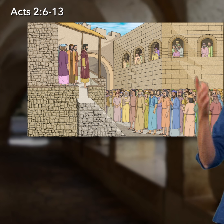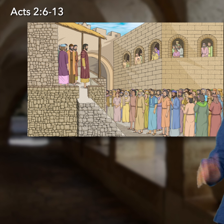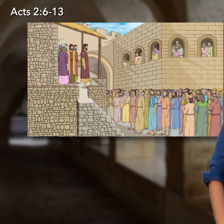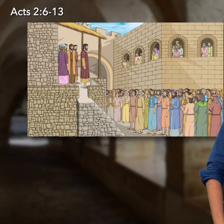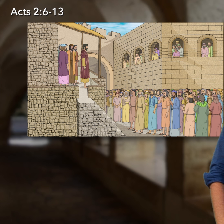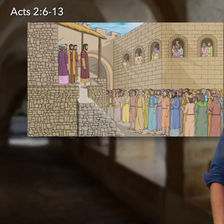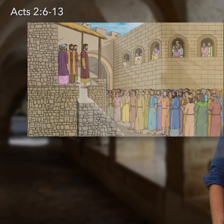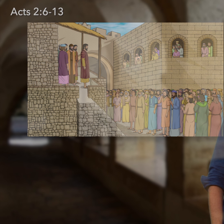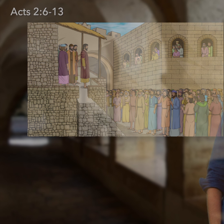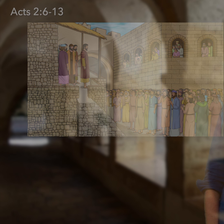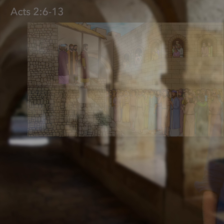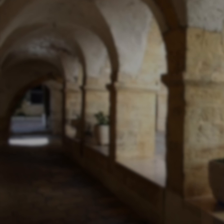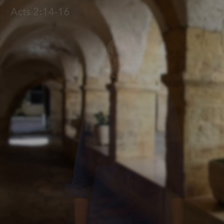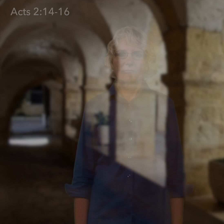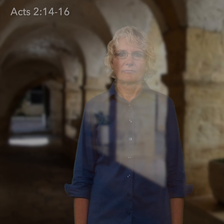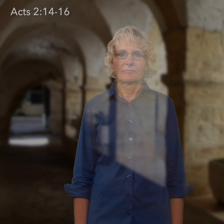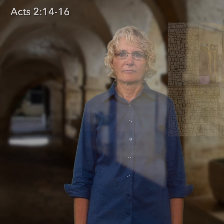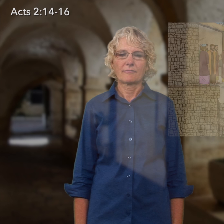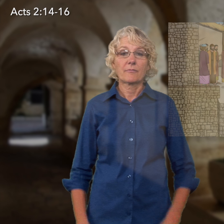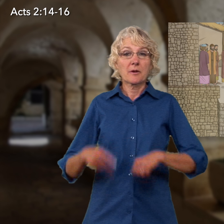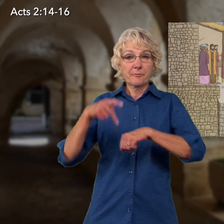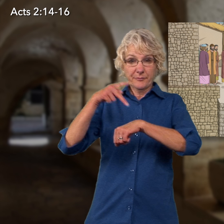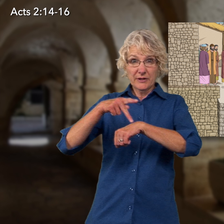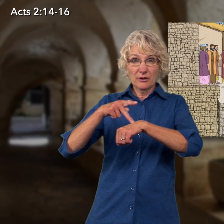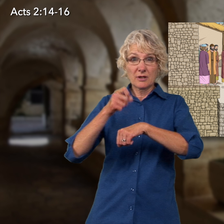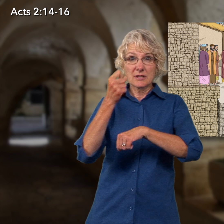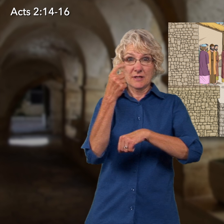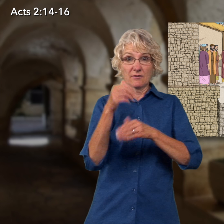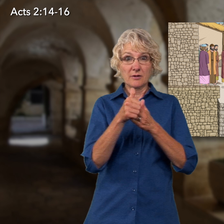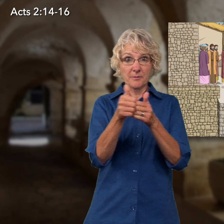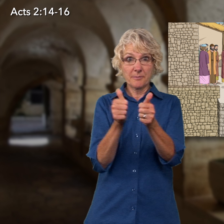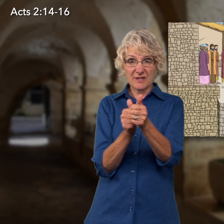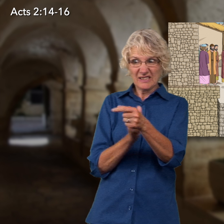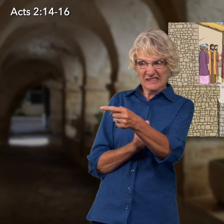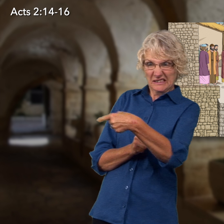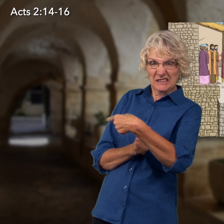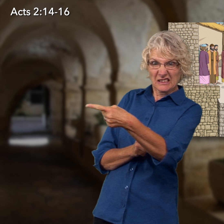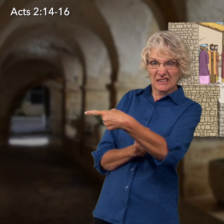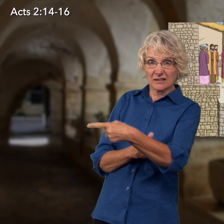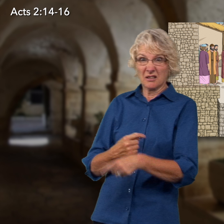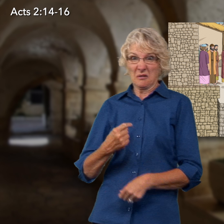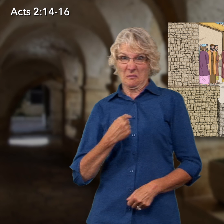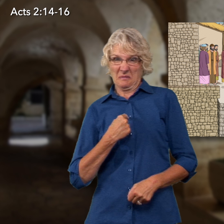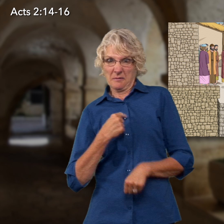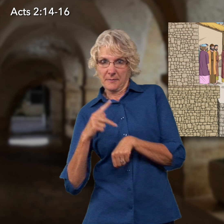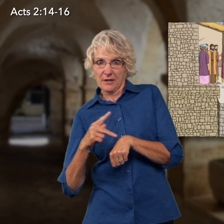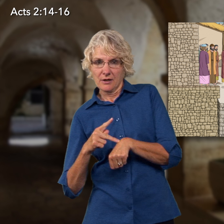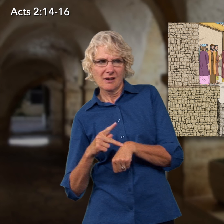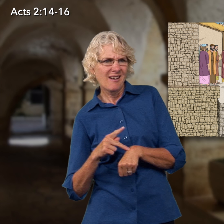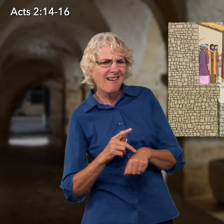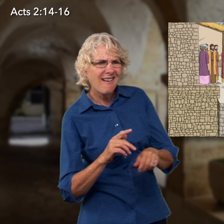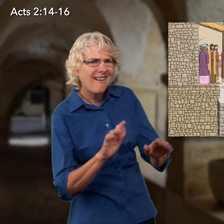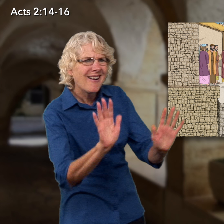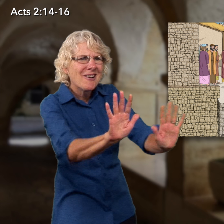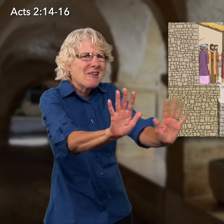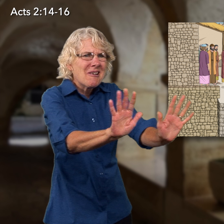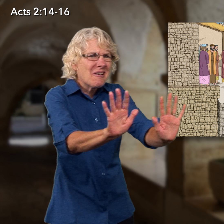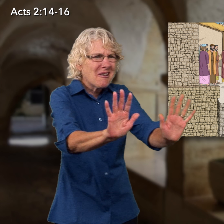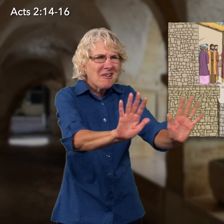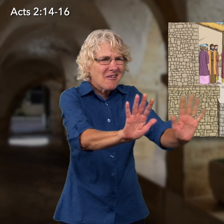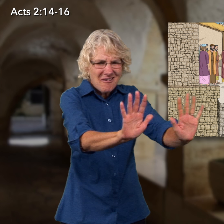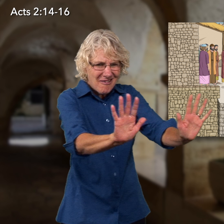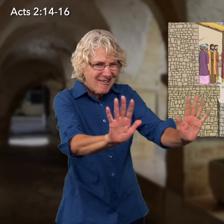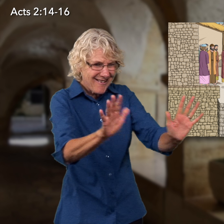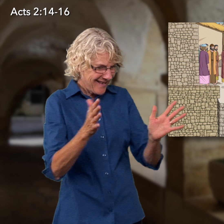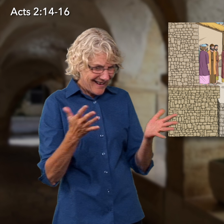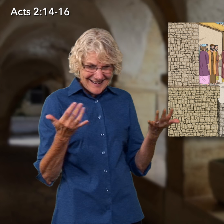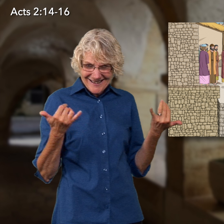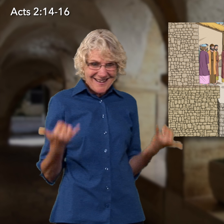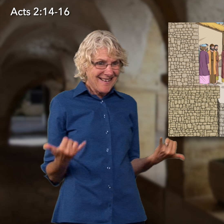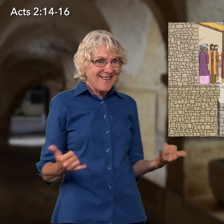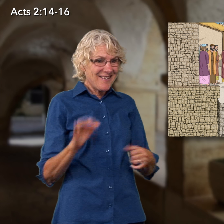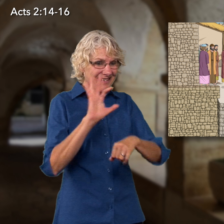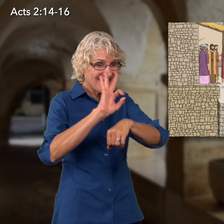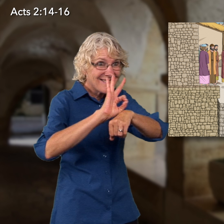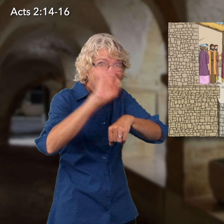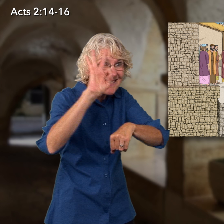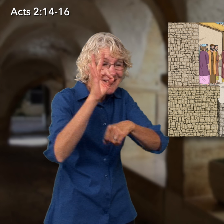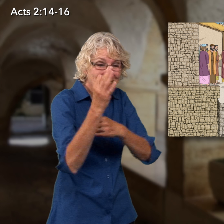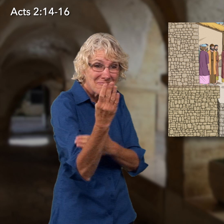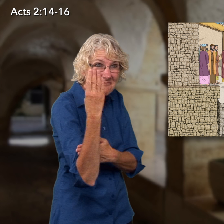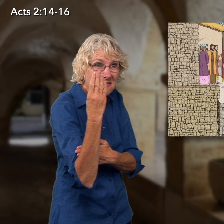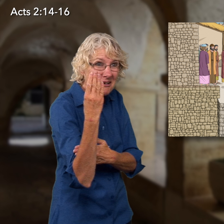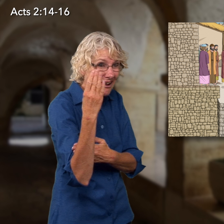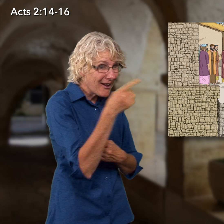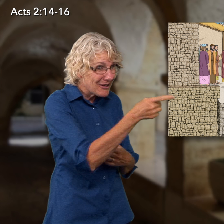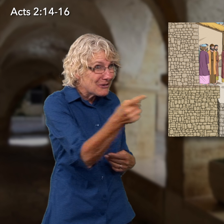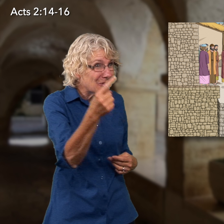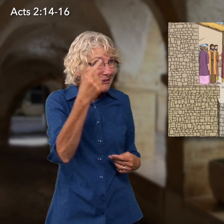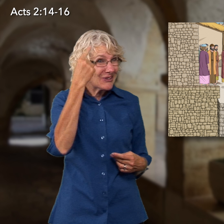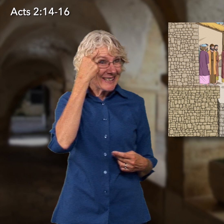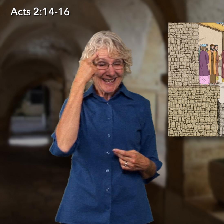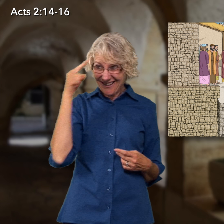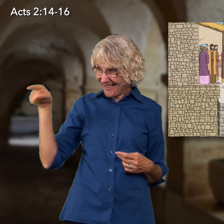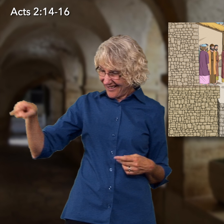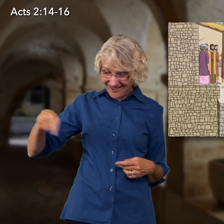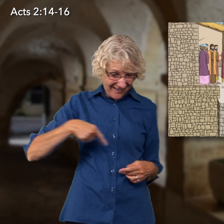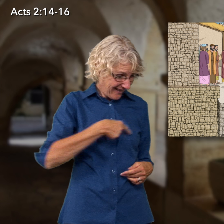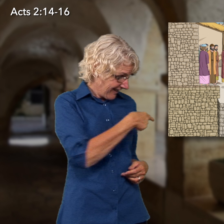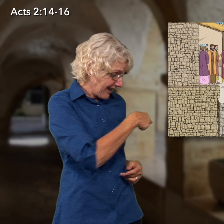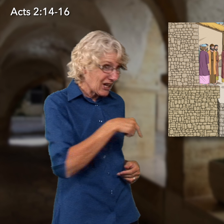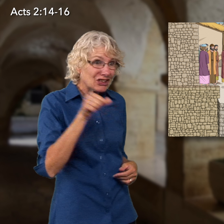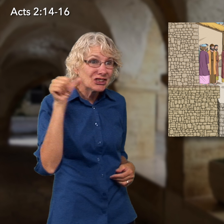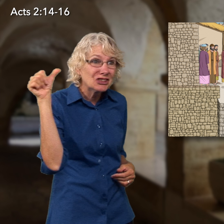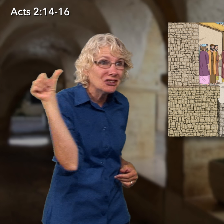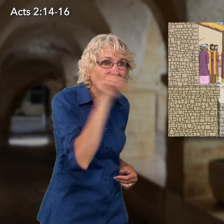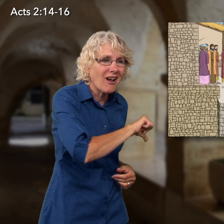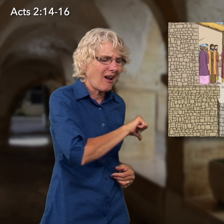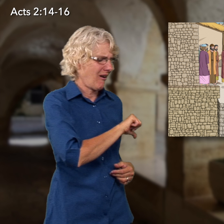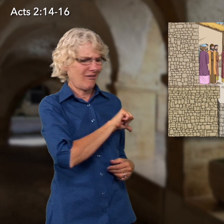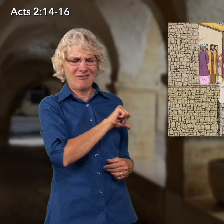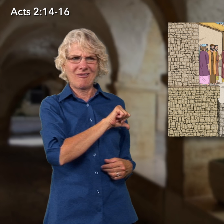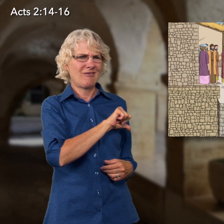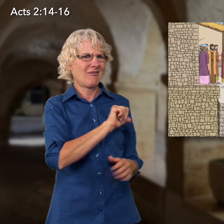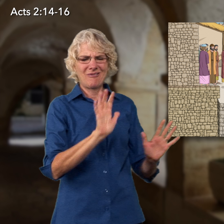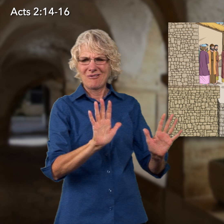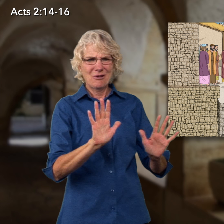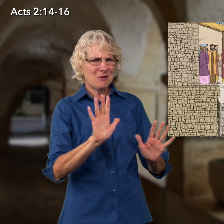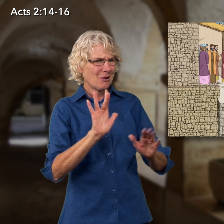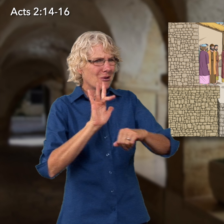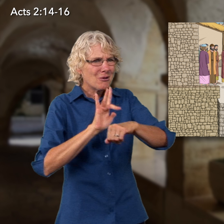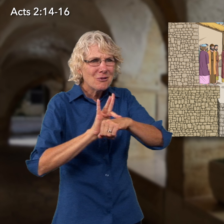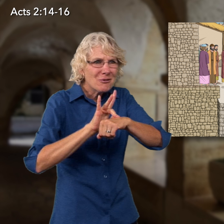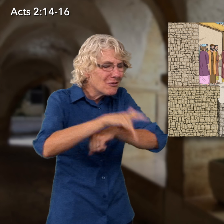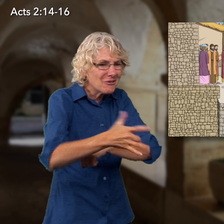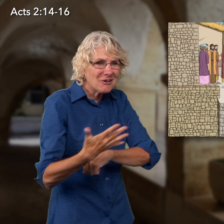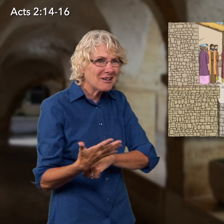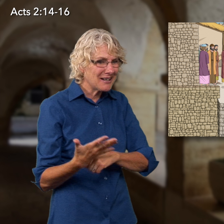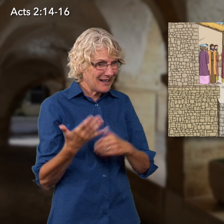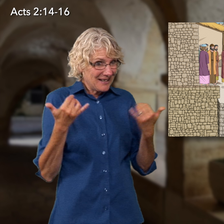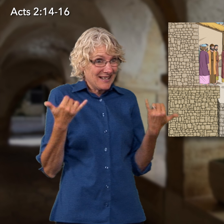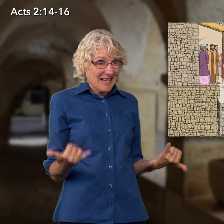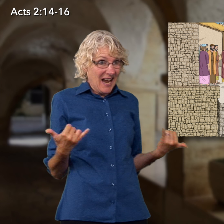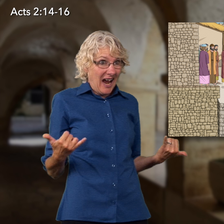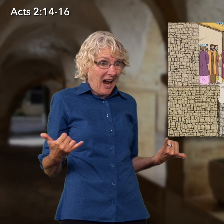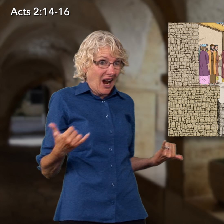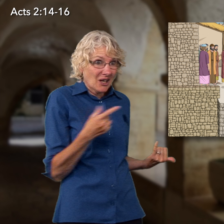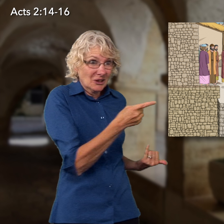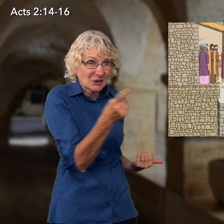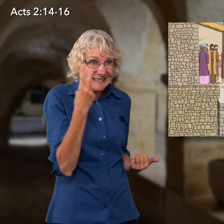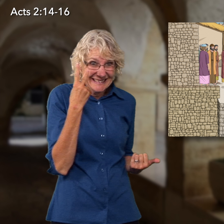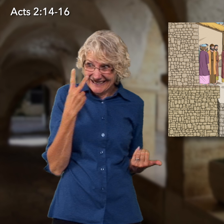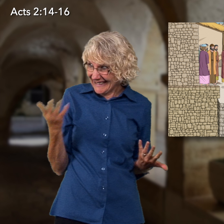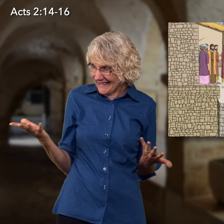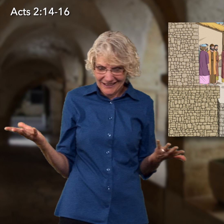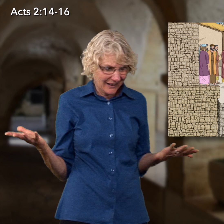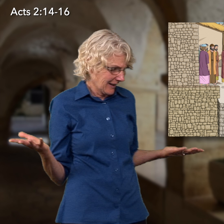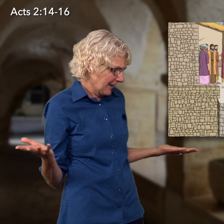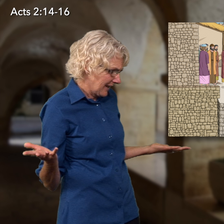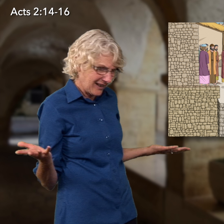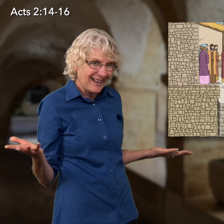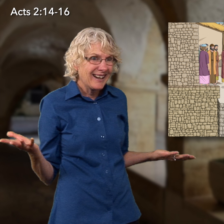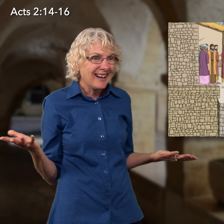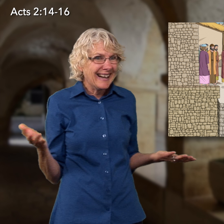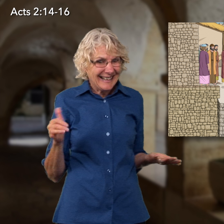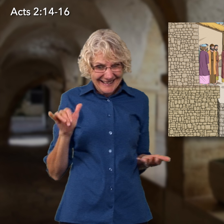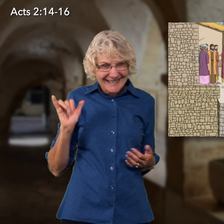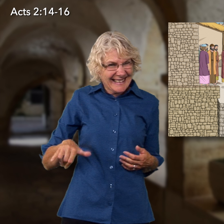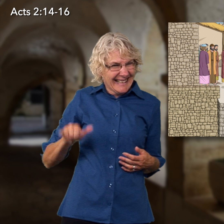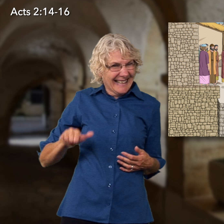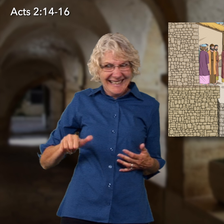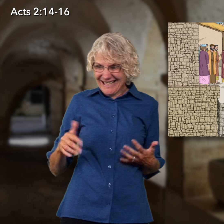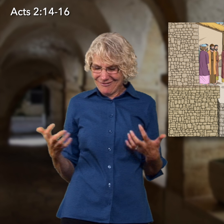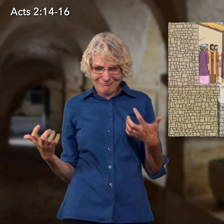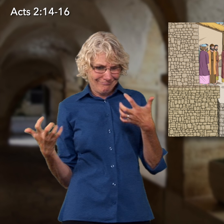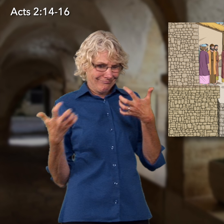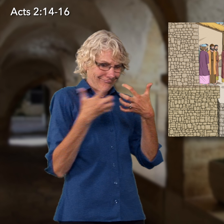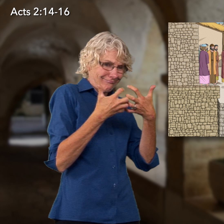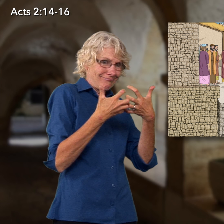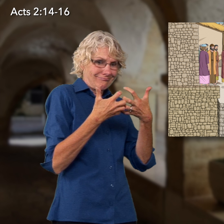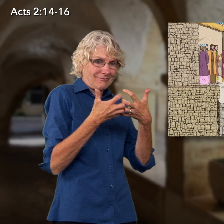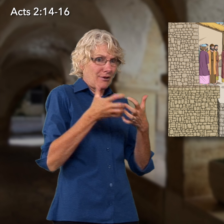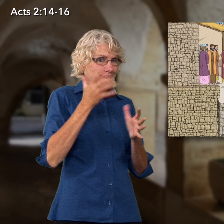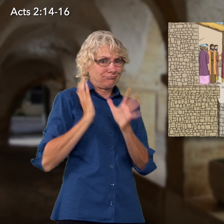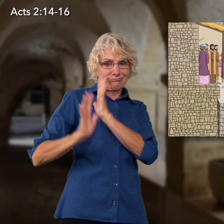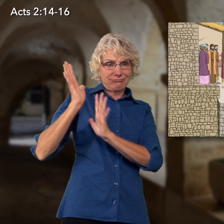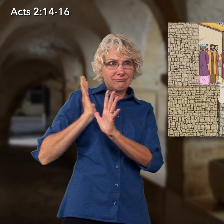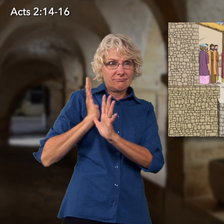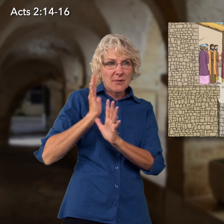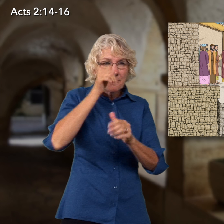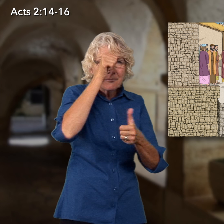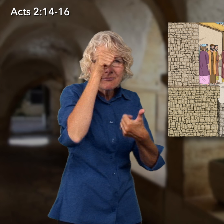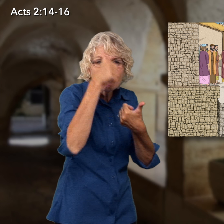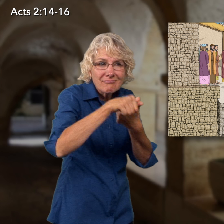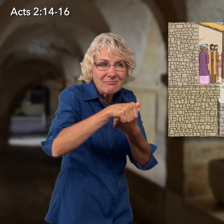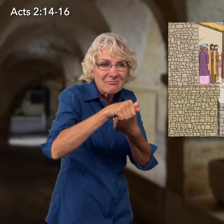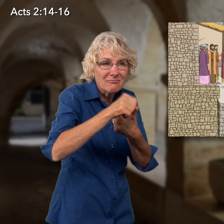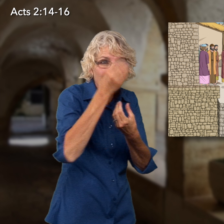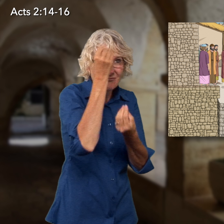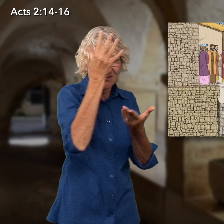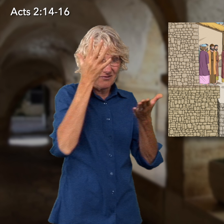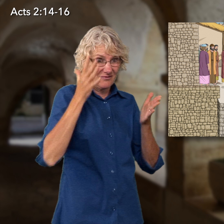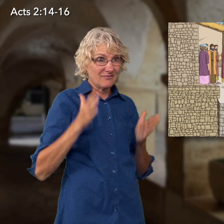Then Peter stood up with the Eleven, lifted up his voice, and addressed the crowd: “Men of Judea and all who dwell in Jerusalem, let this be known to you, and listen carefully to my words.